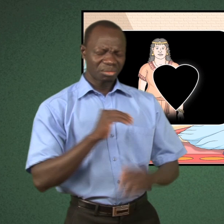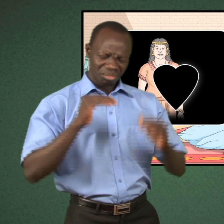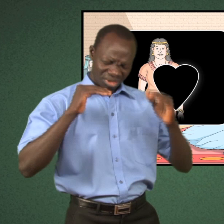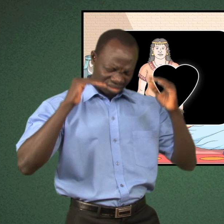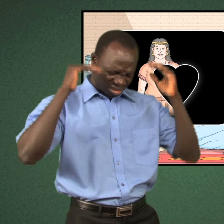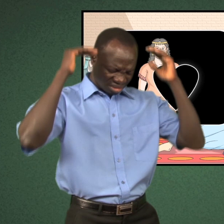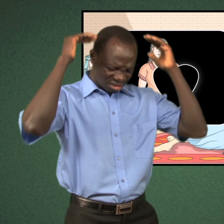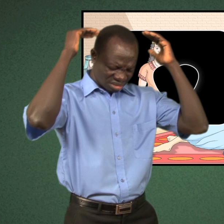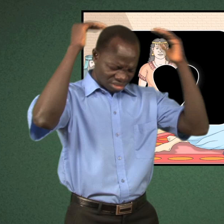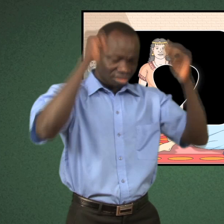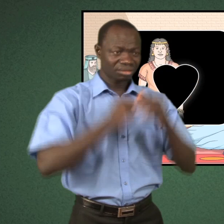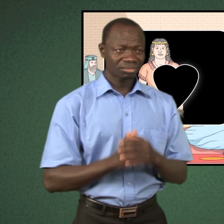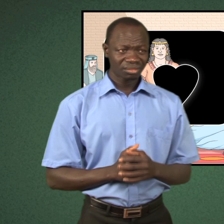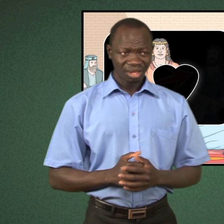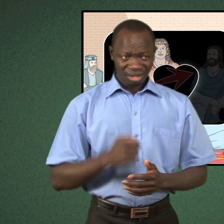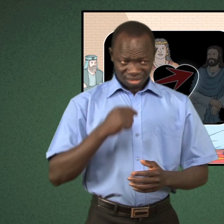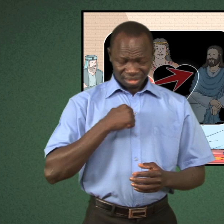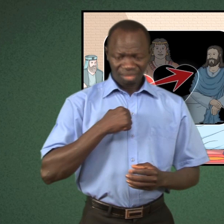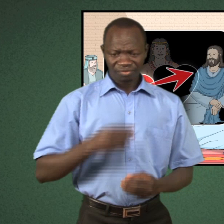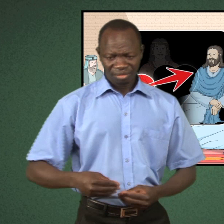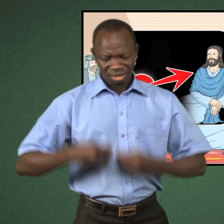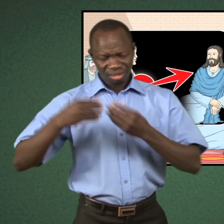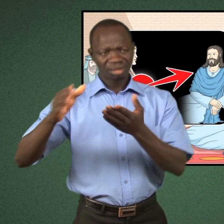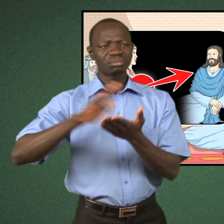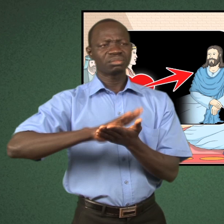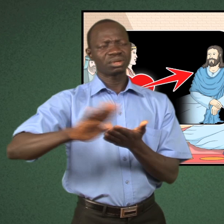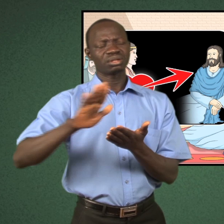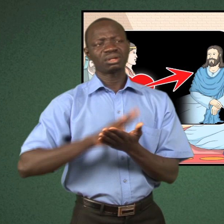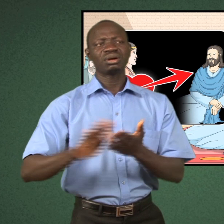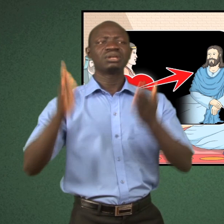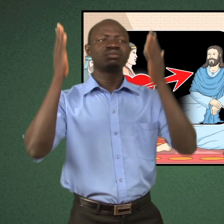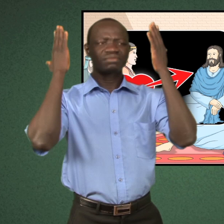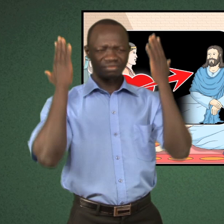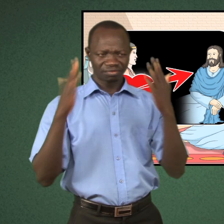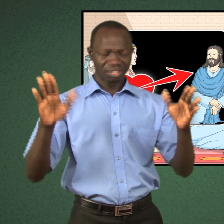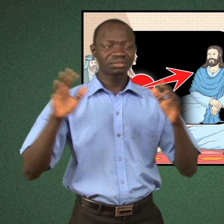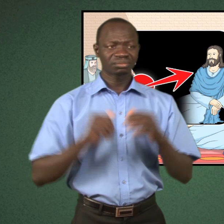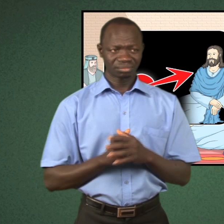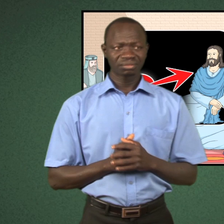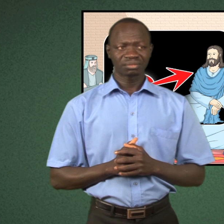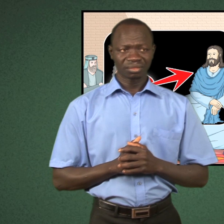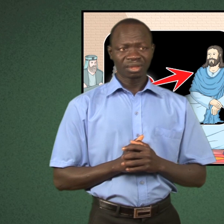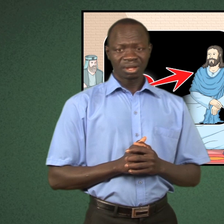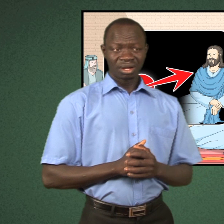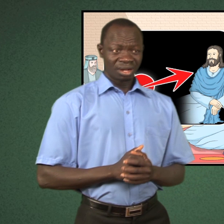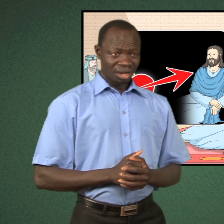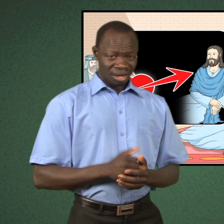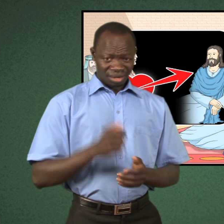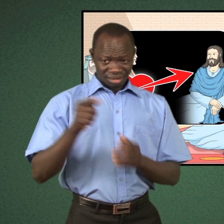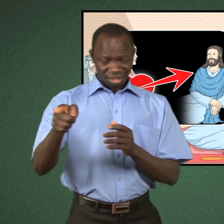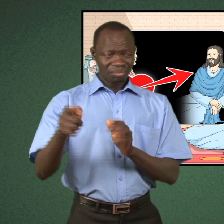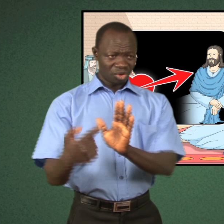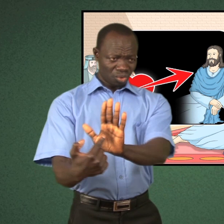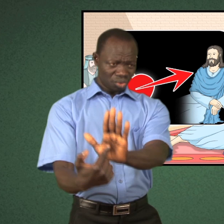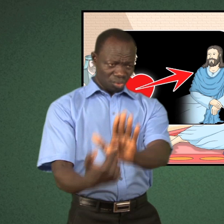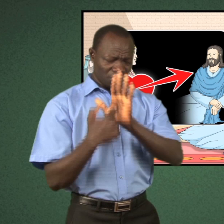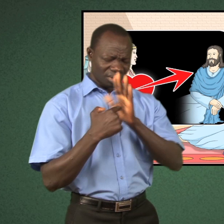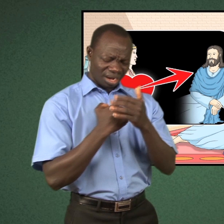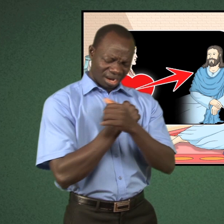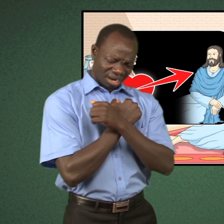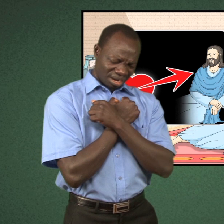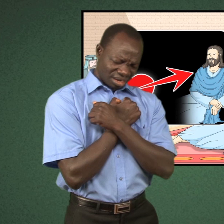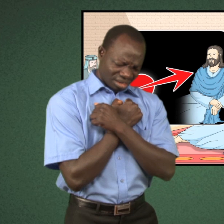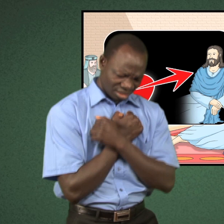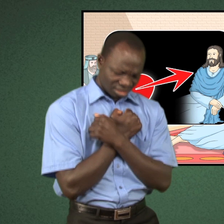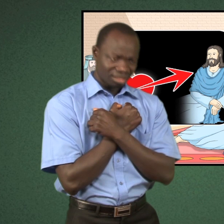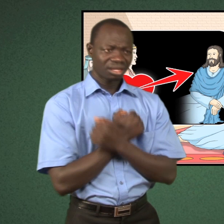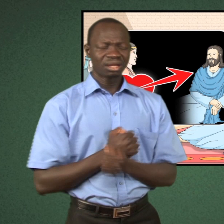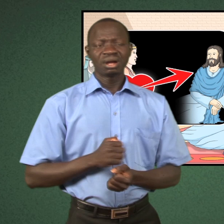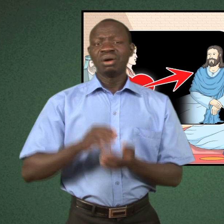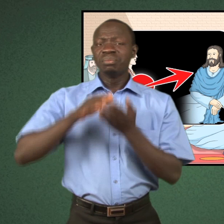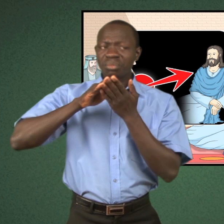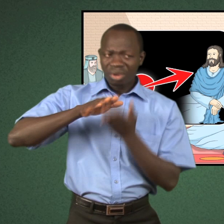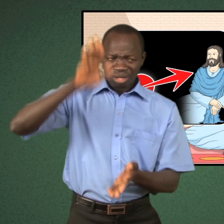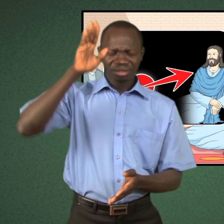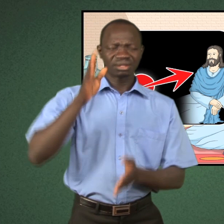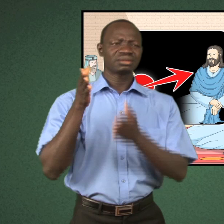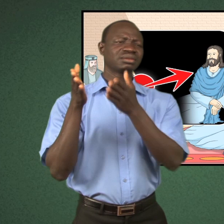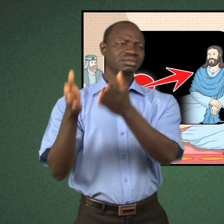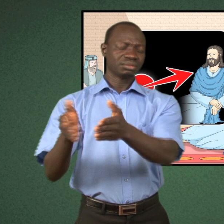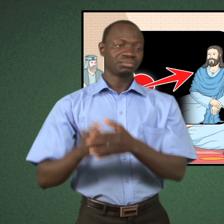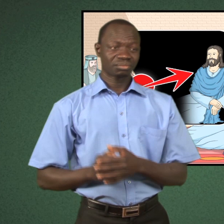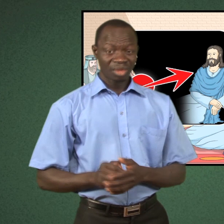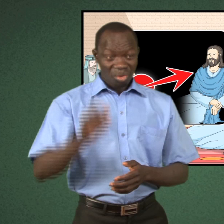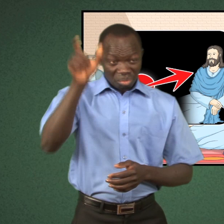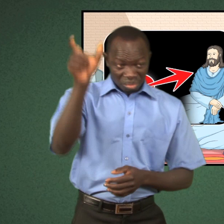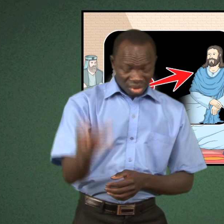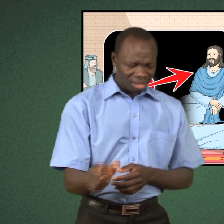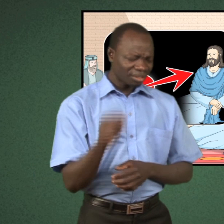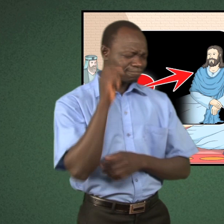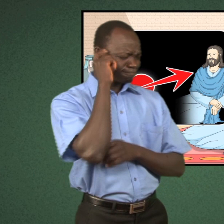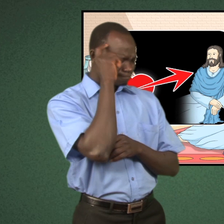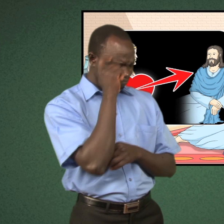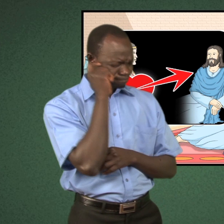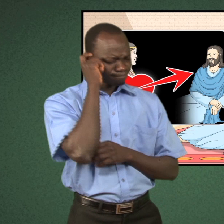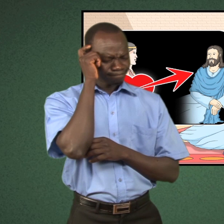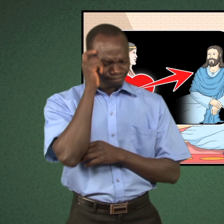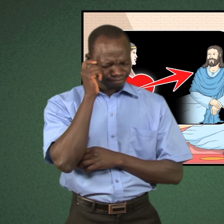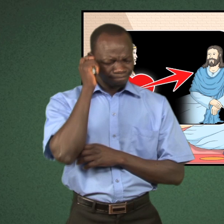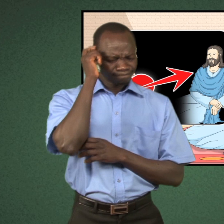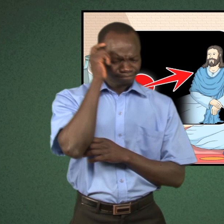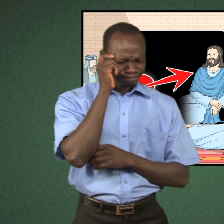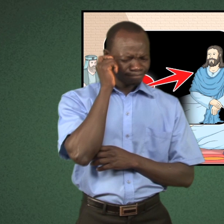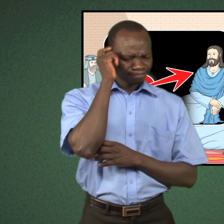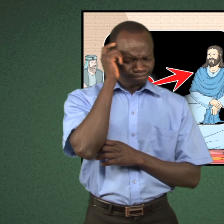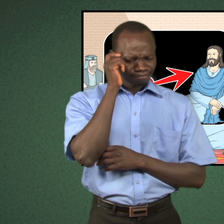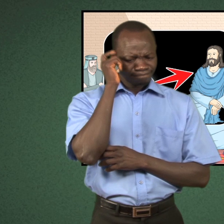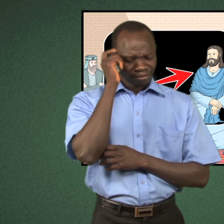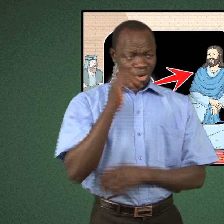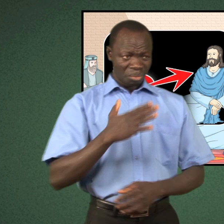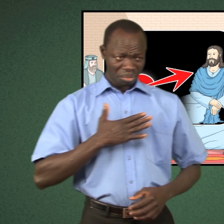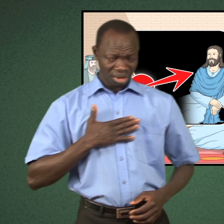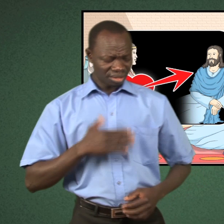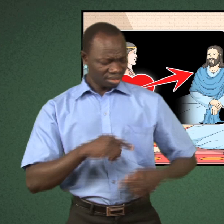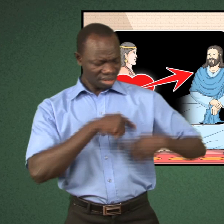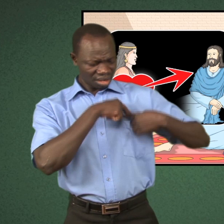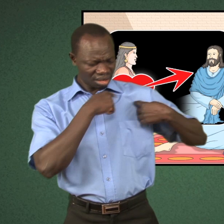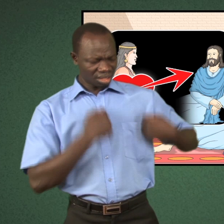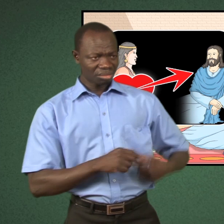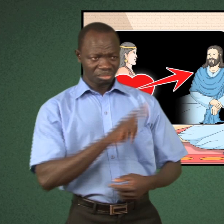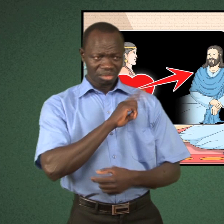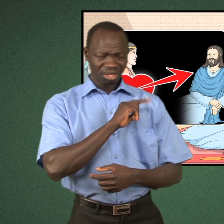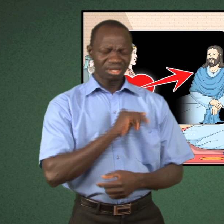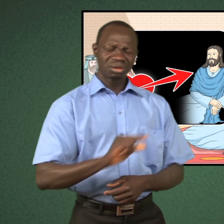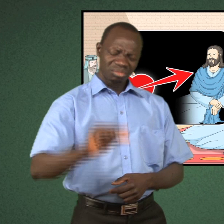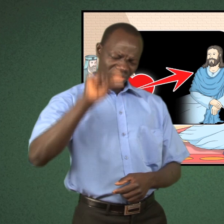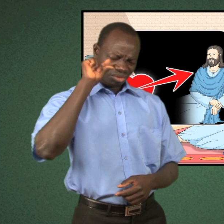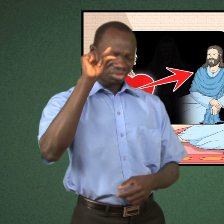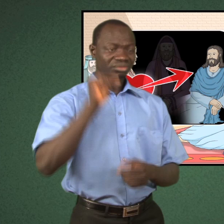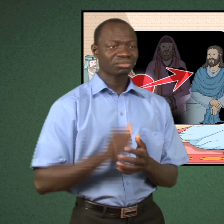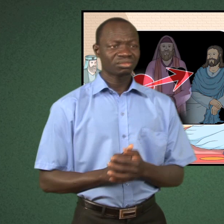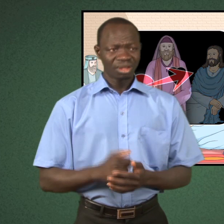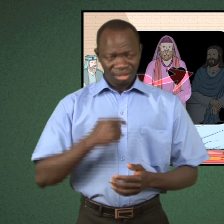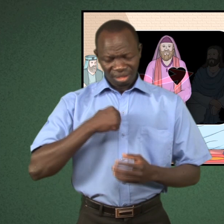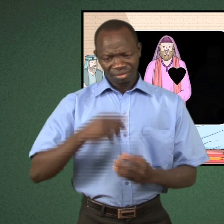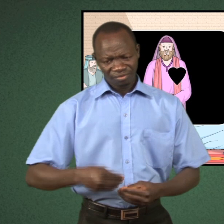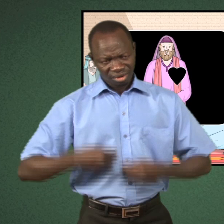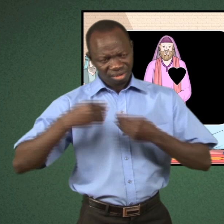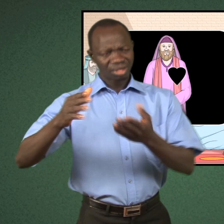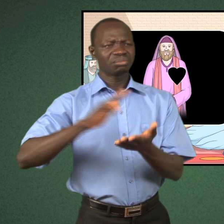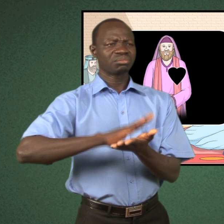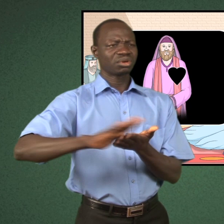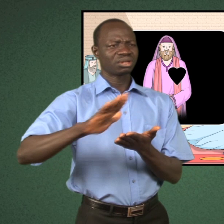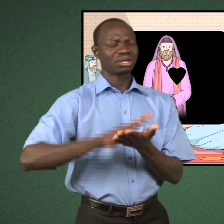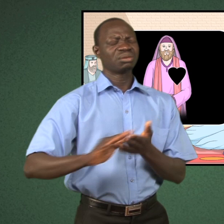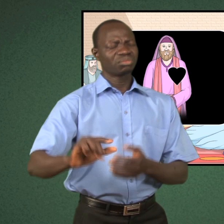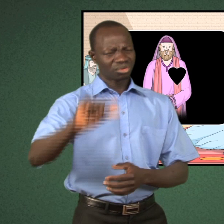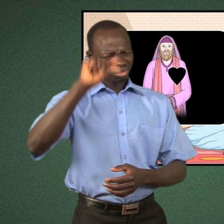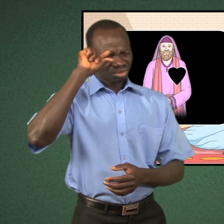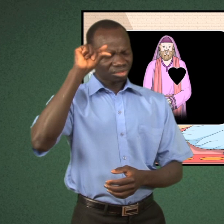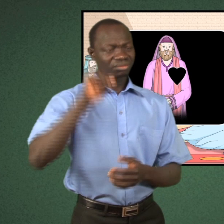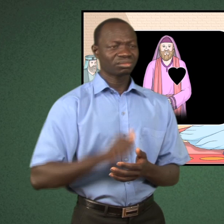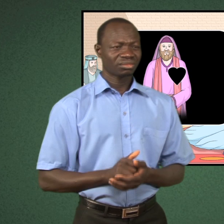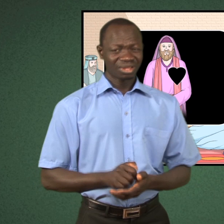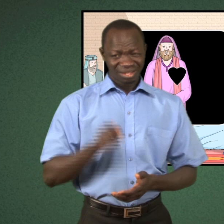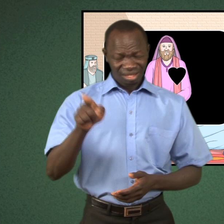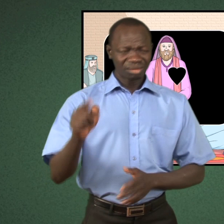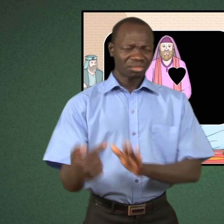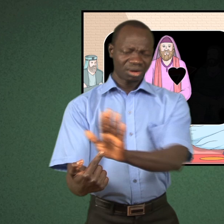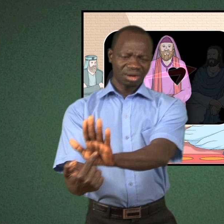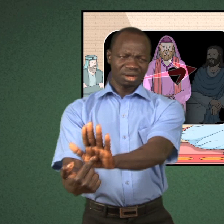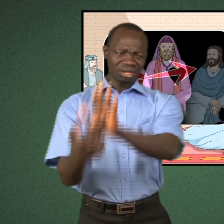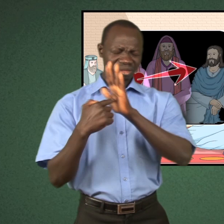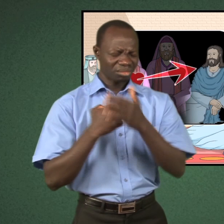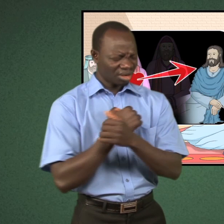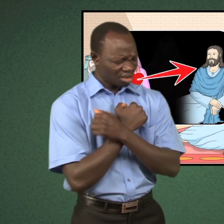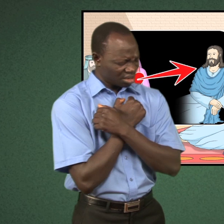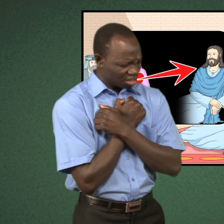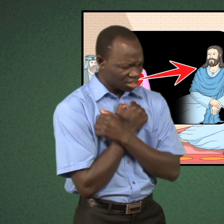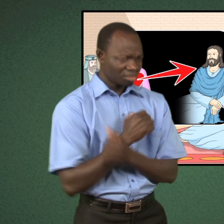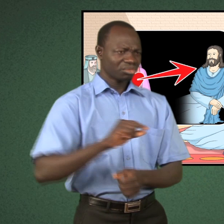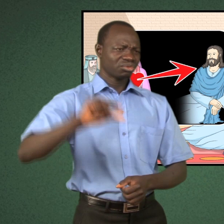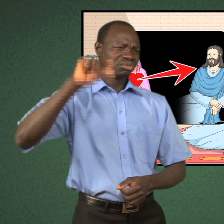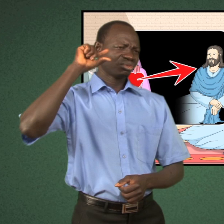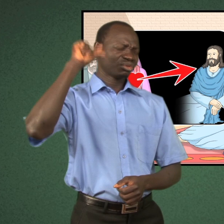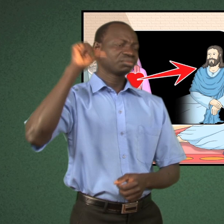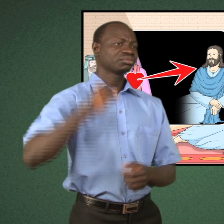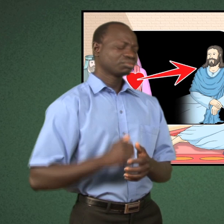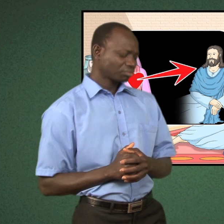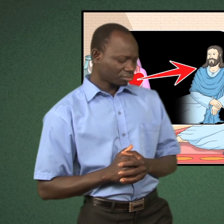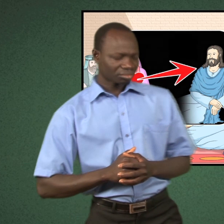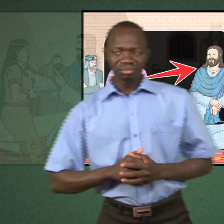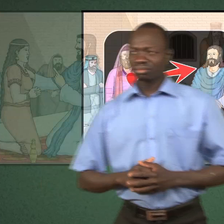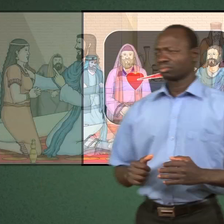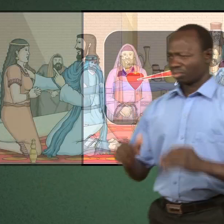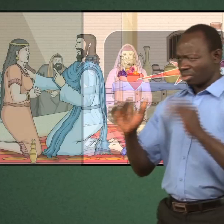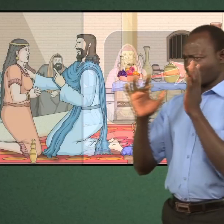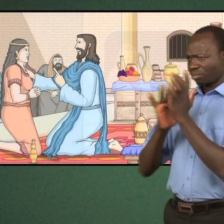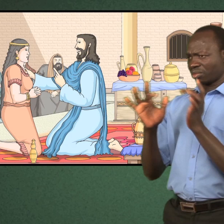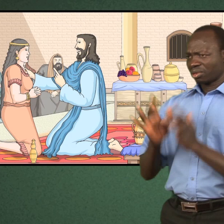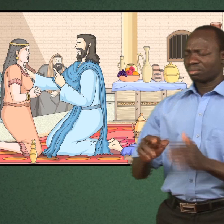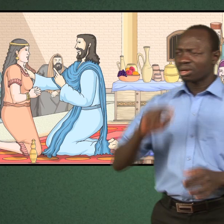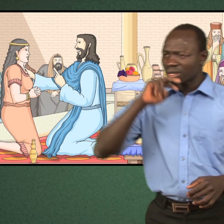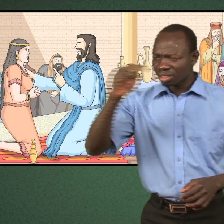Therefore I tell you, because her many sins have been forgiven, she has loved much. But he who has been forgiven little loves little.”